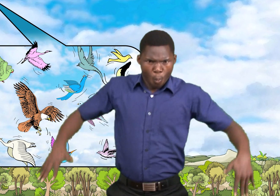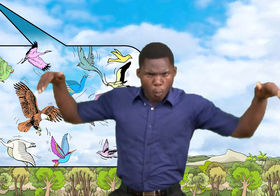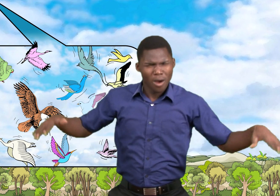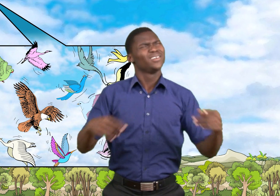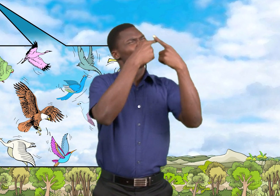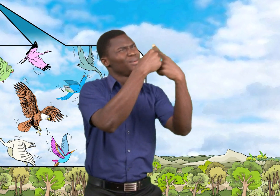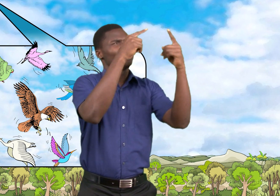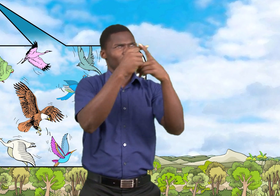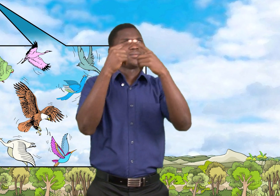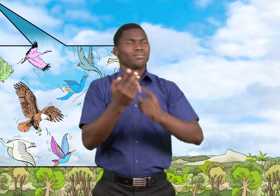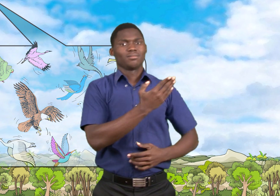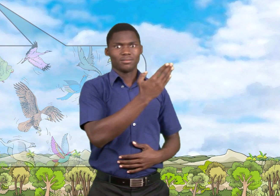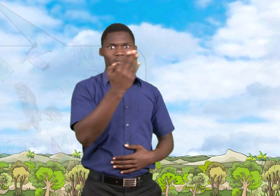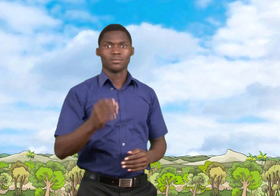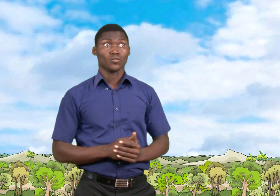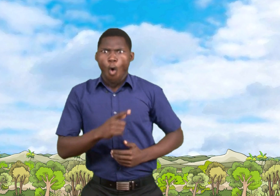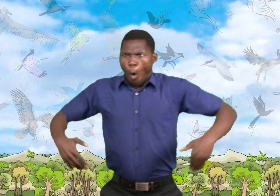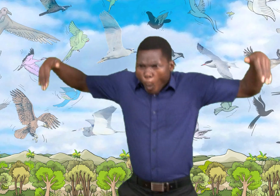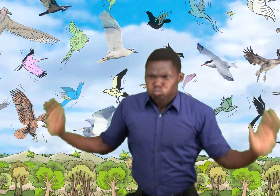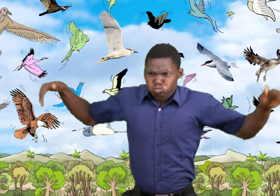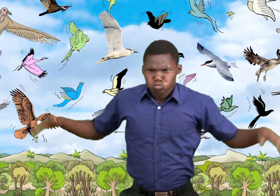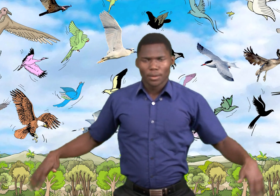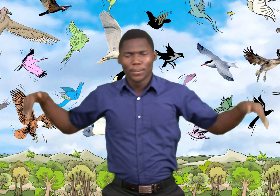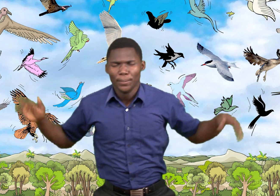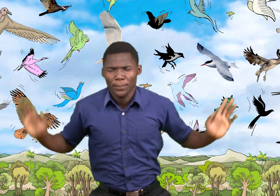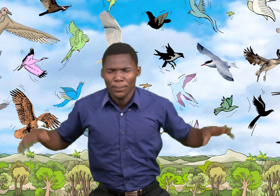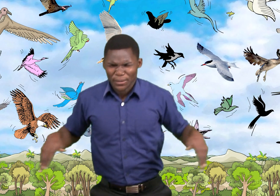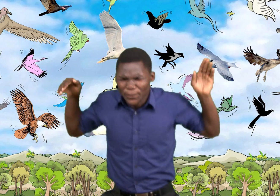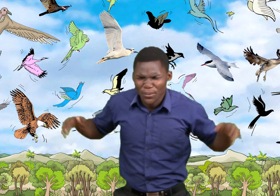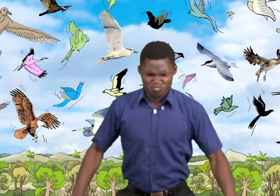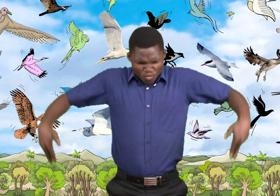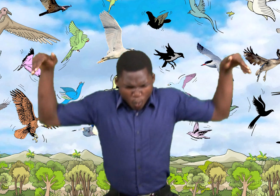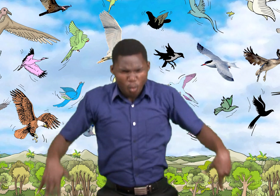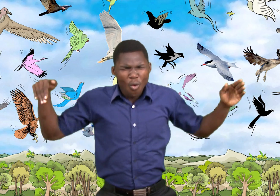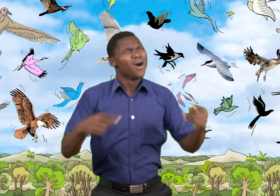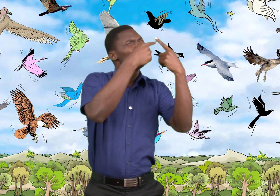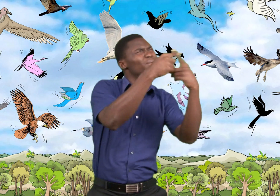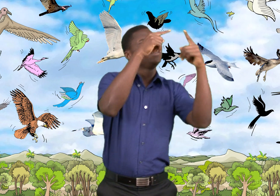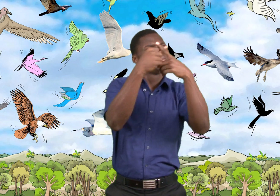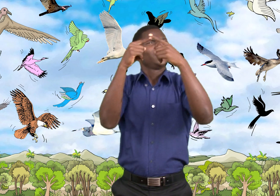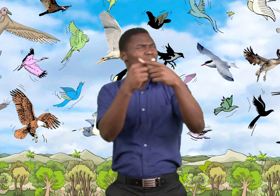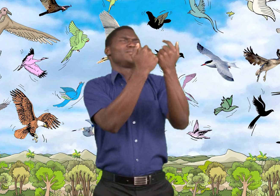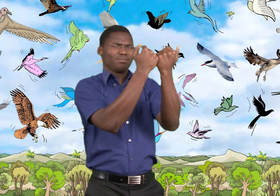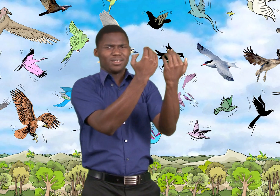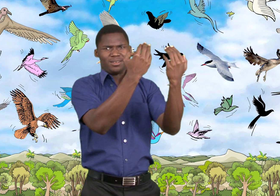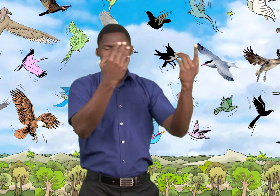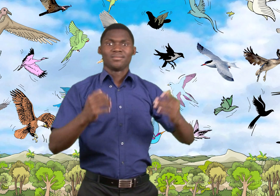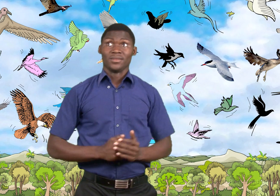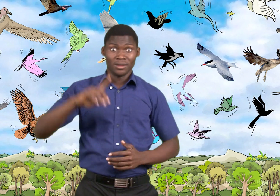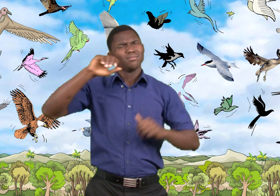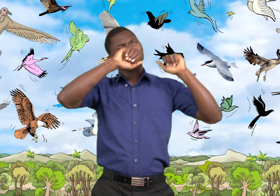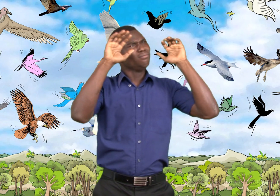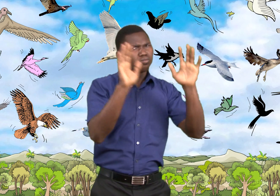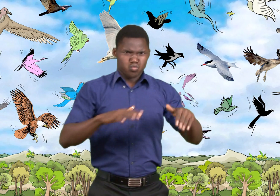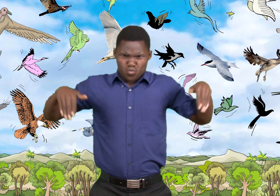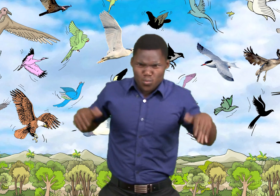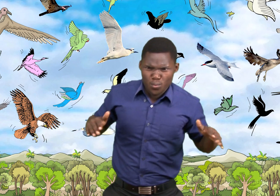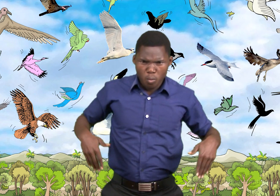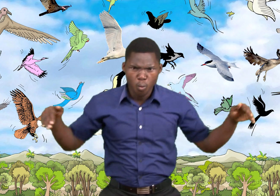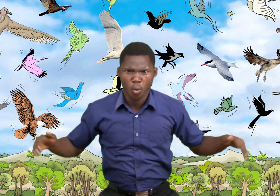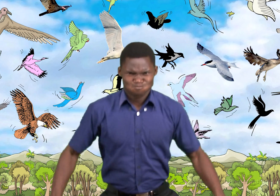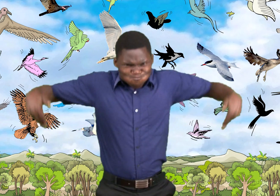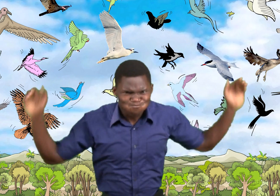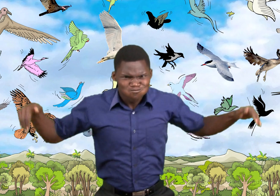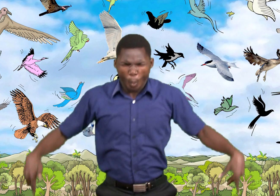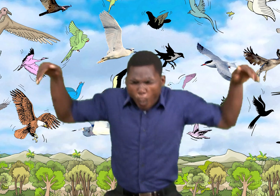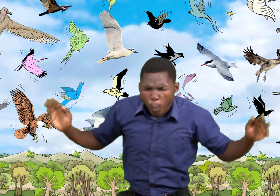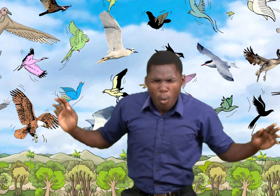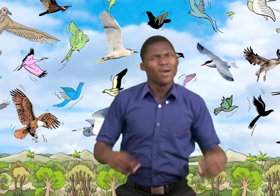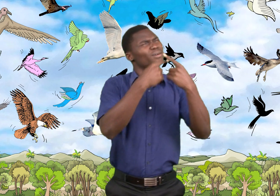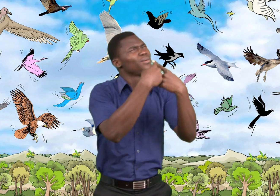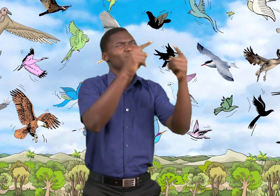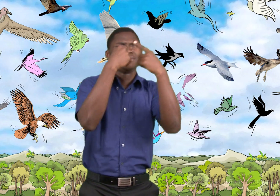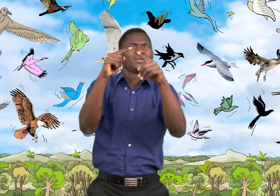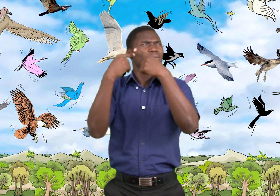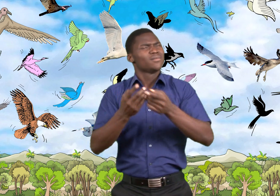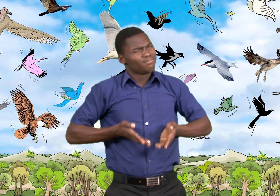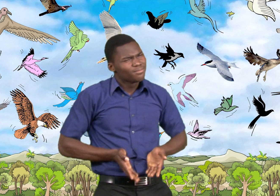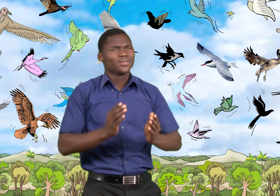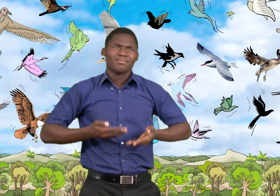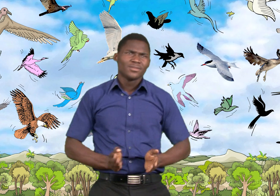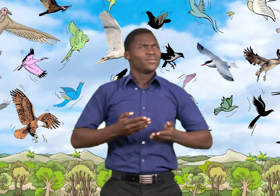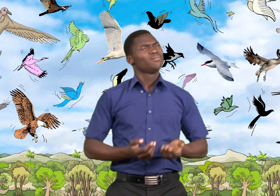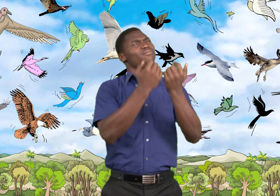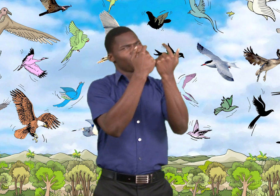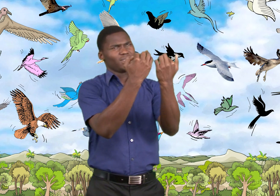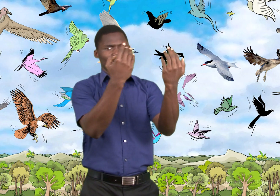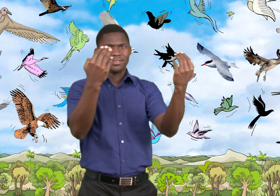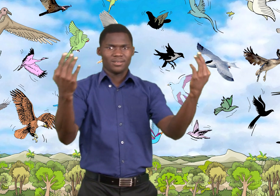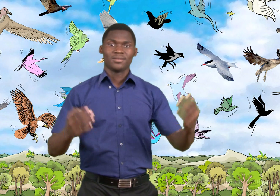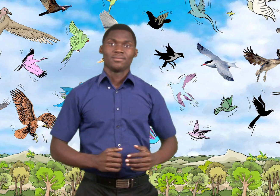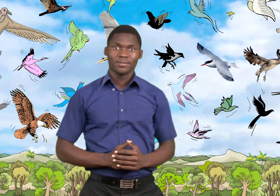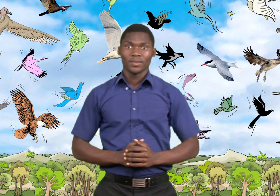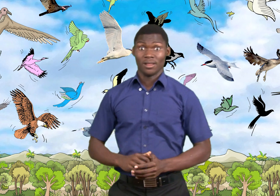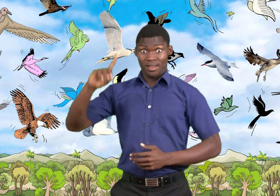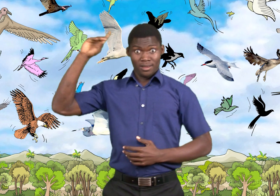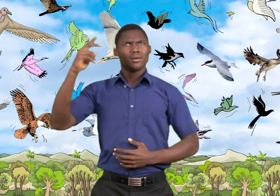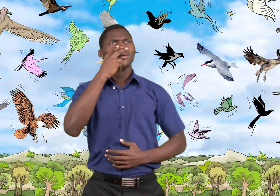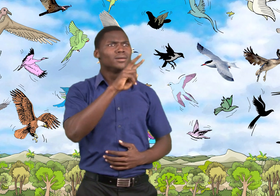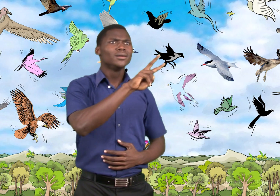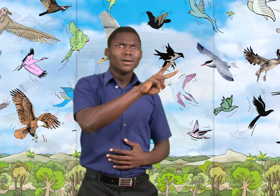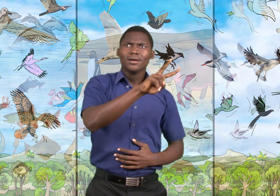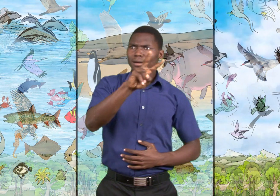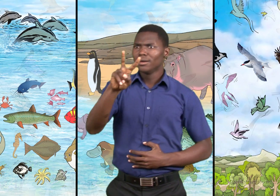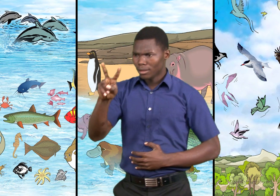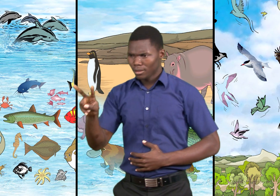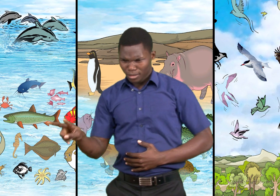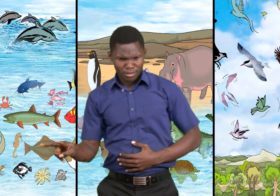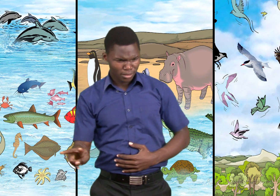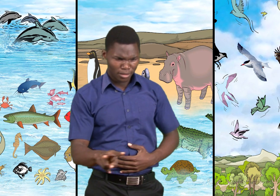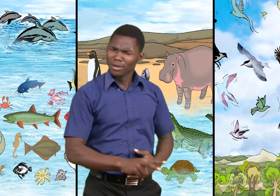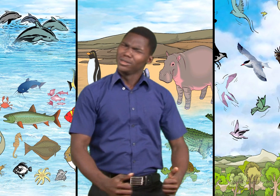Then God blessed them and said, “Be fruitful and multiply and fill the waters of the seas, and let birds multiply on the earth.”